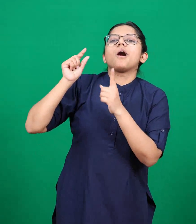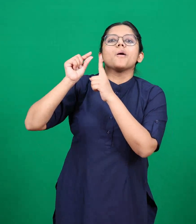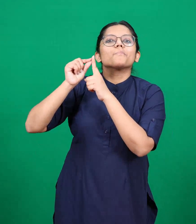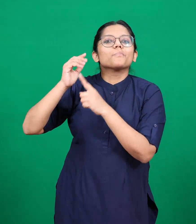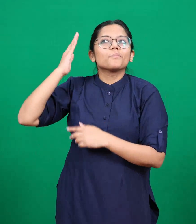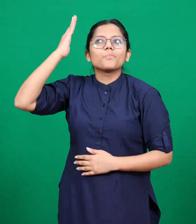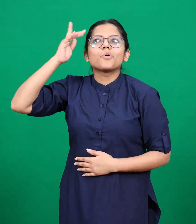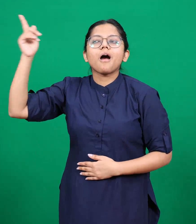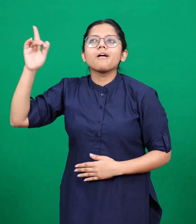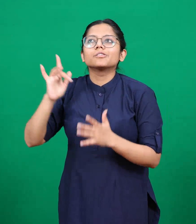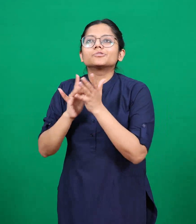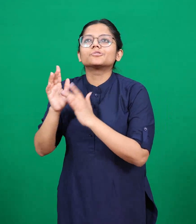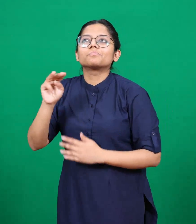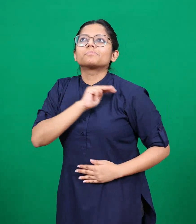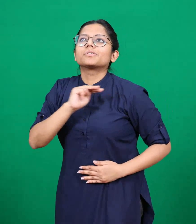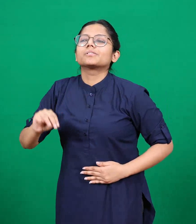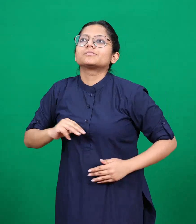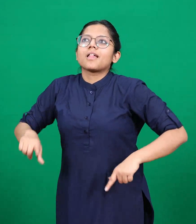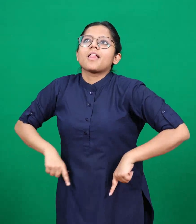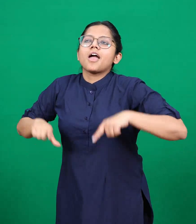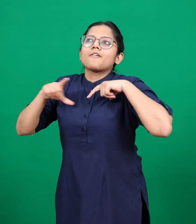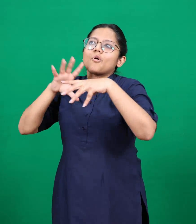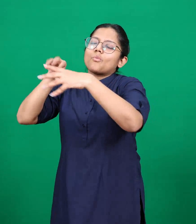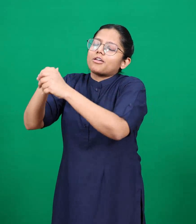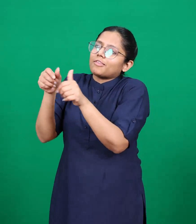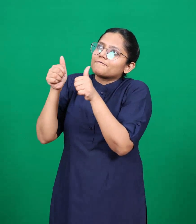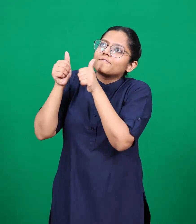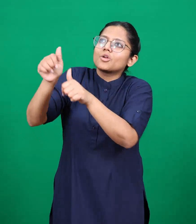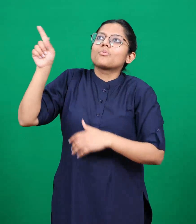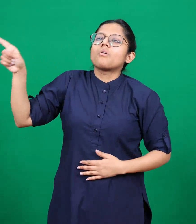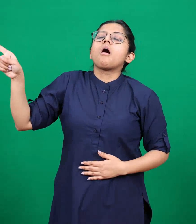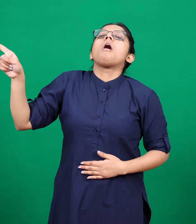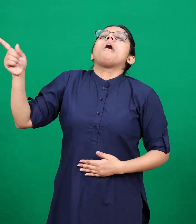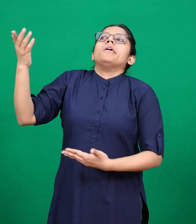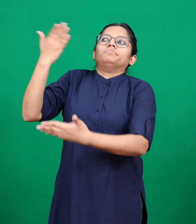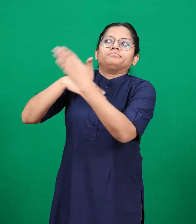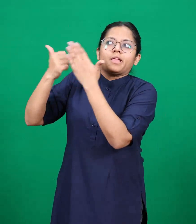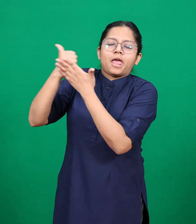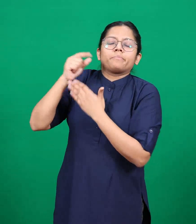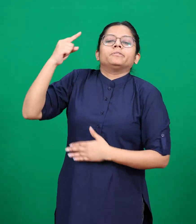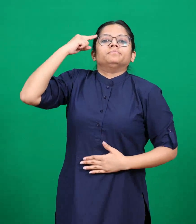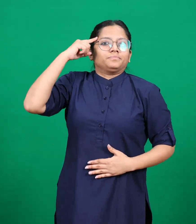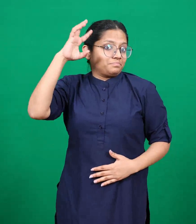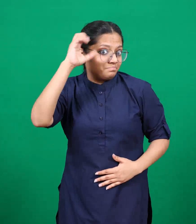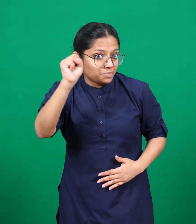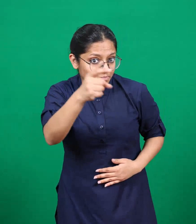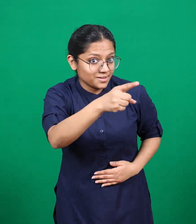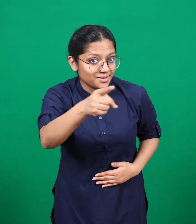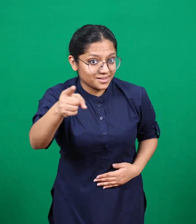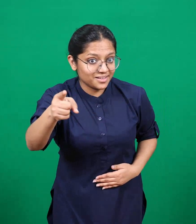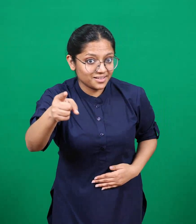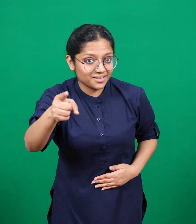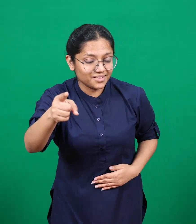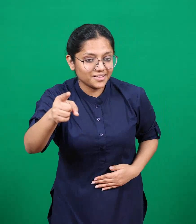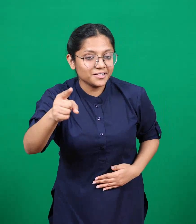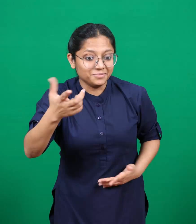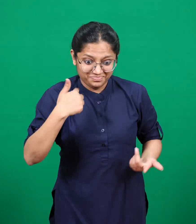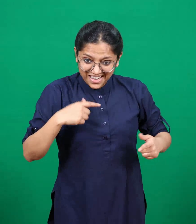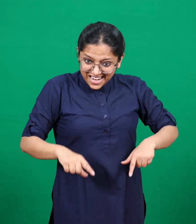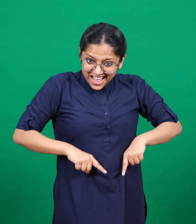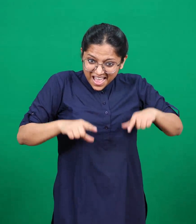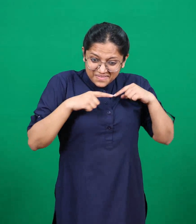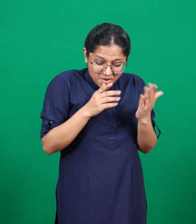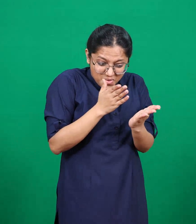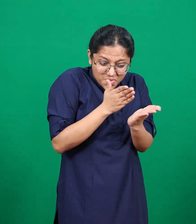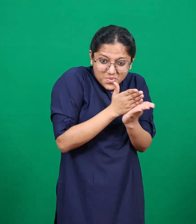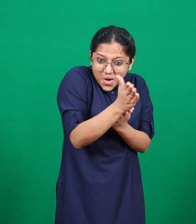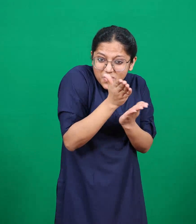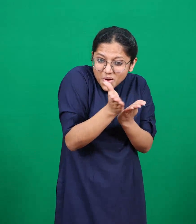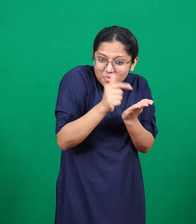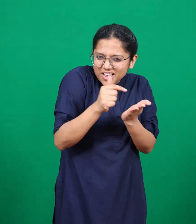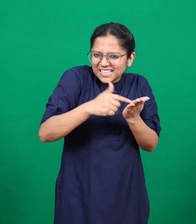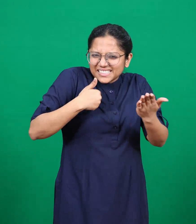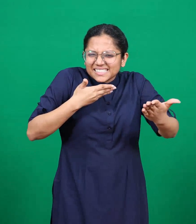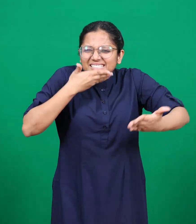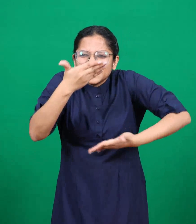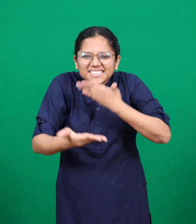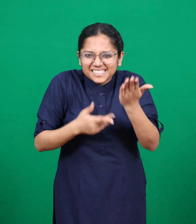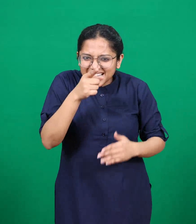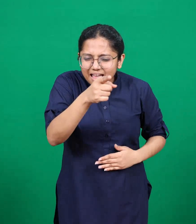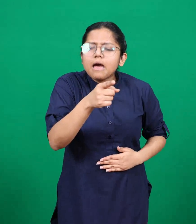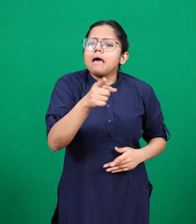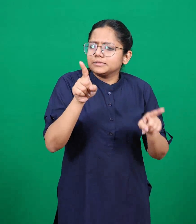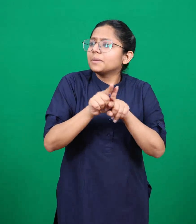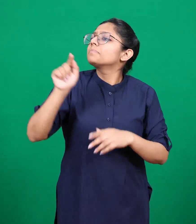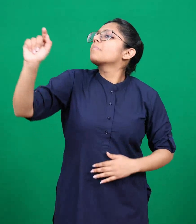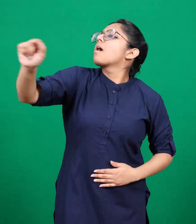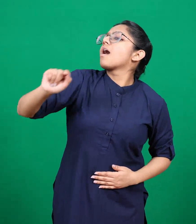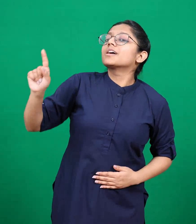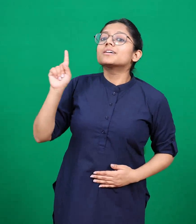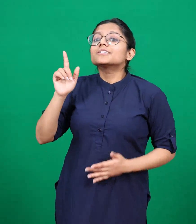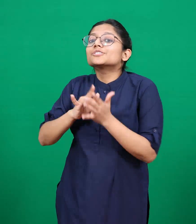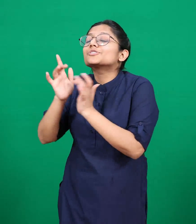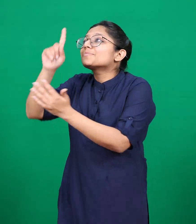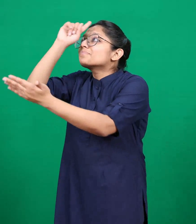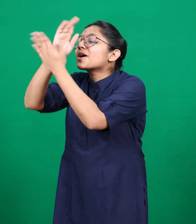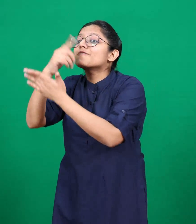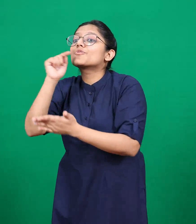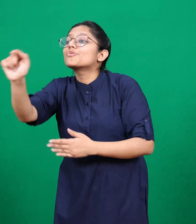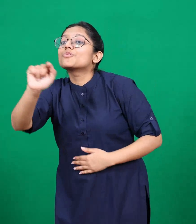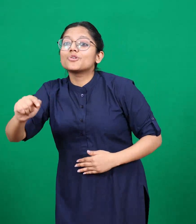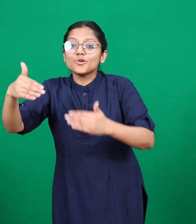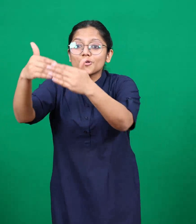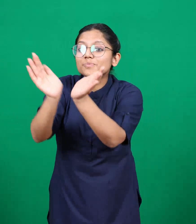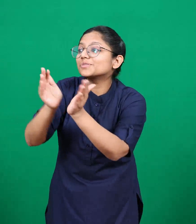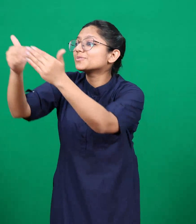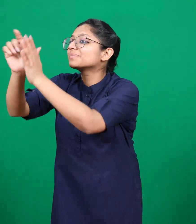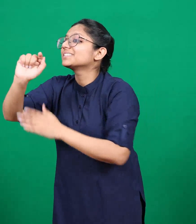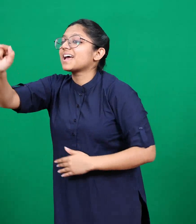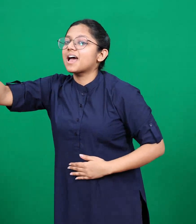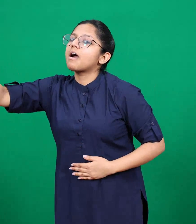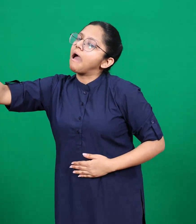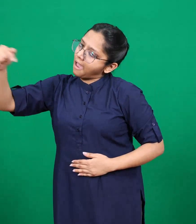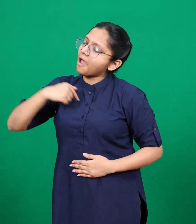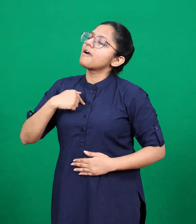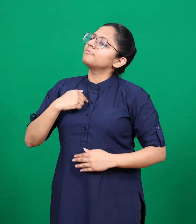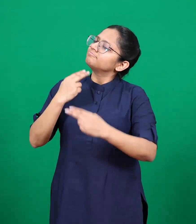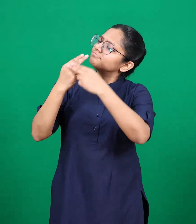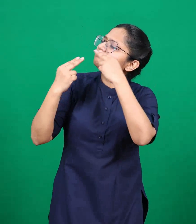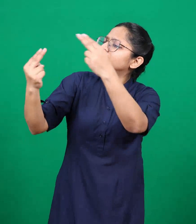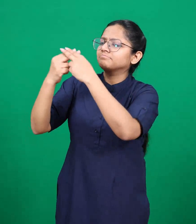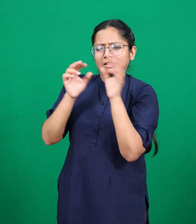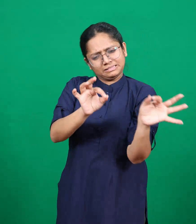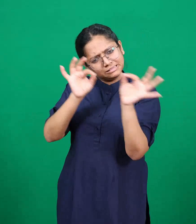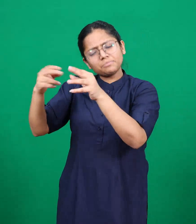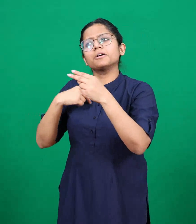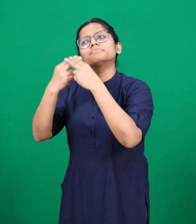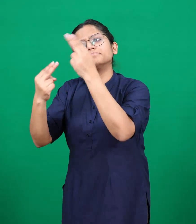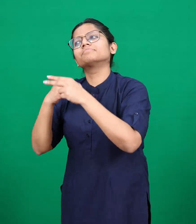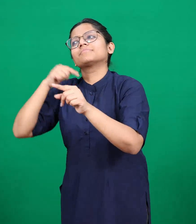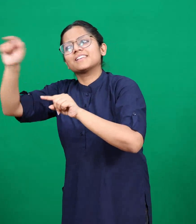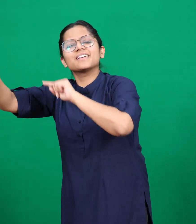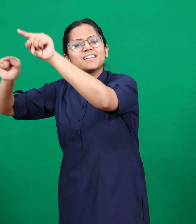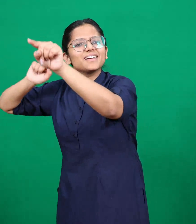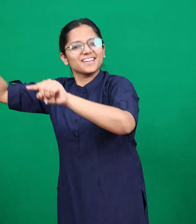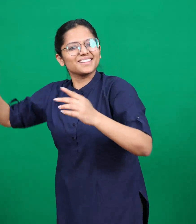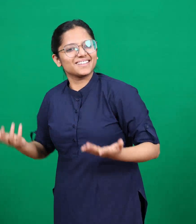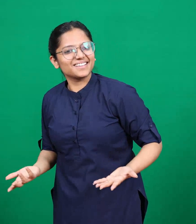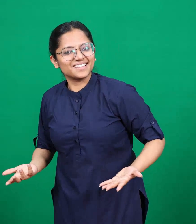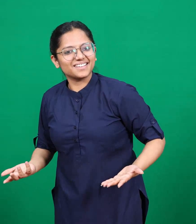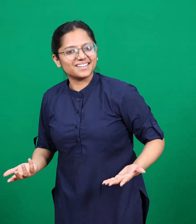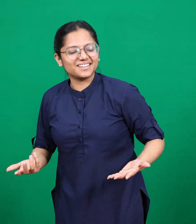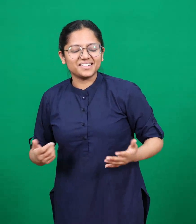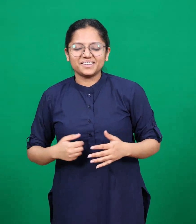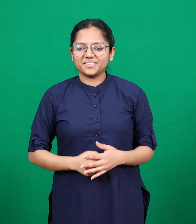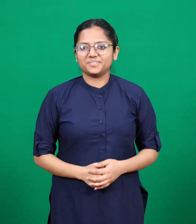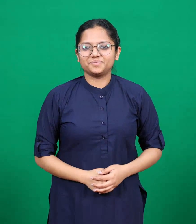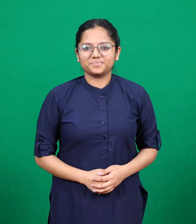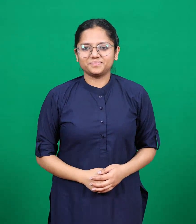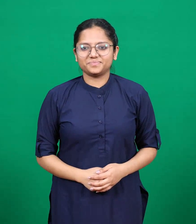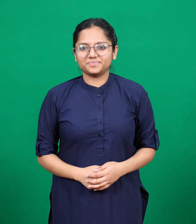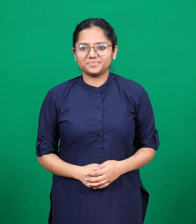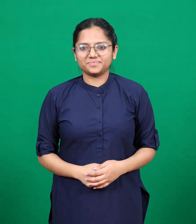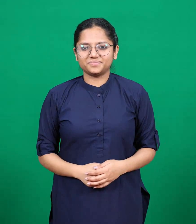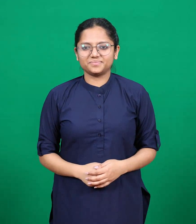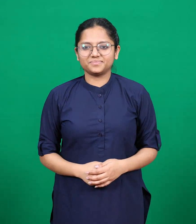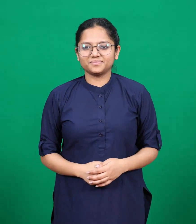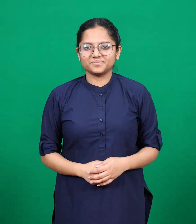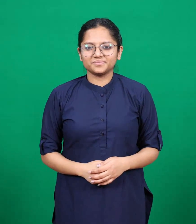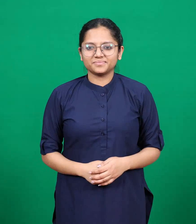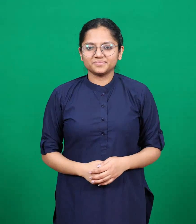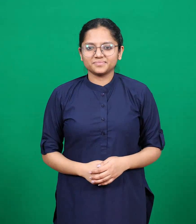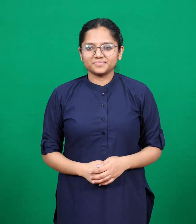He will remind you of my way of life in Christ Jesus, which is exactly what I teach everywhere in every church.